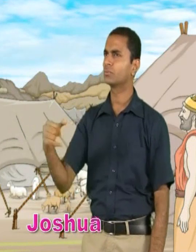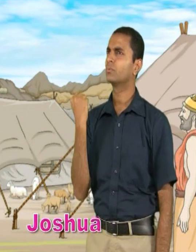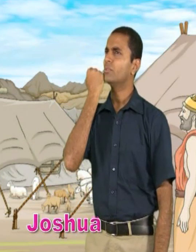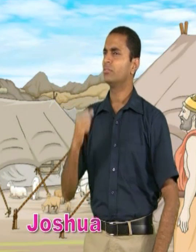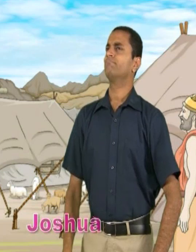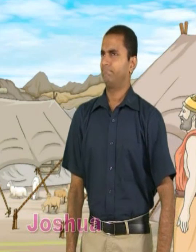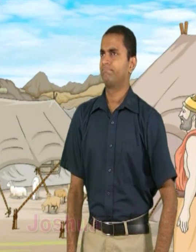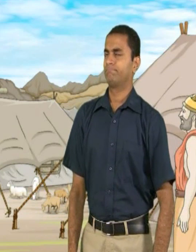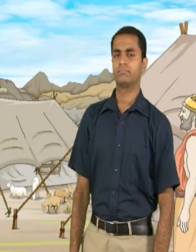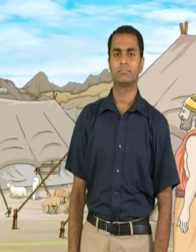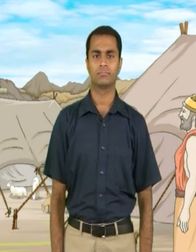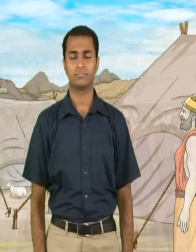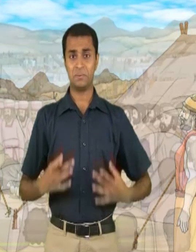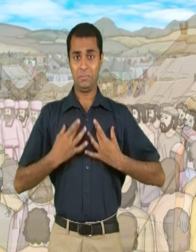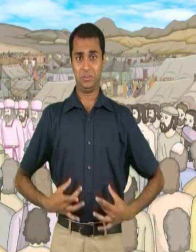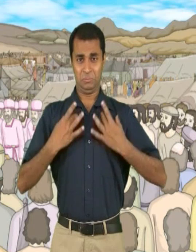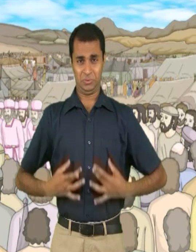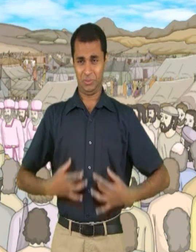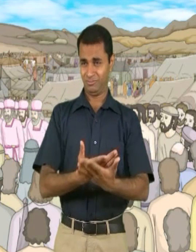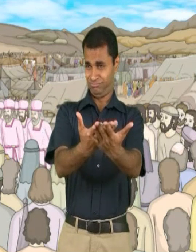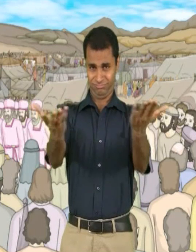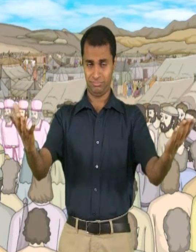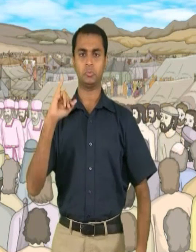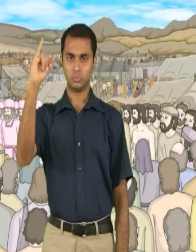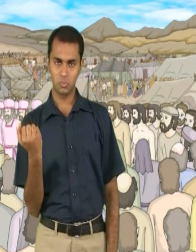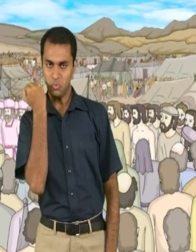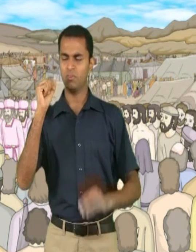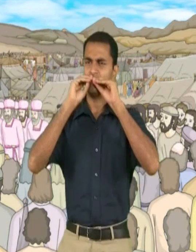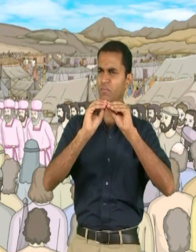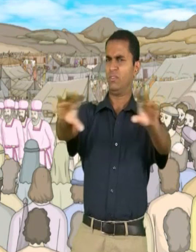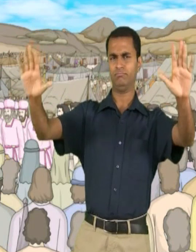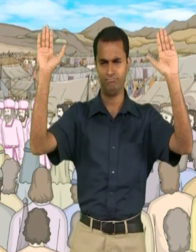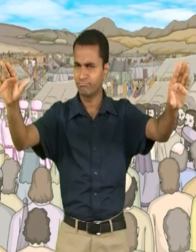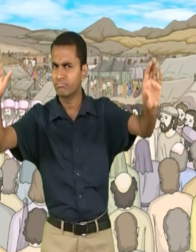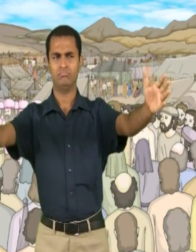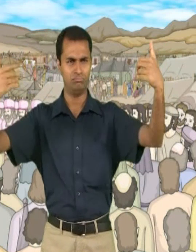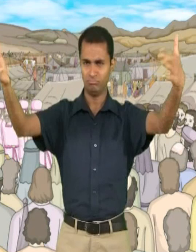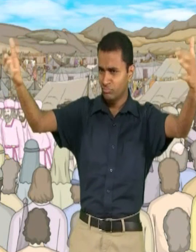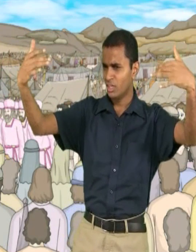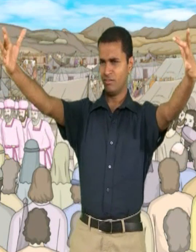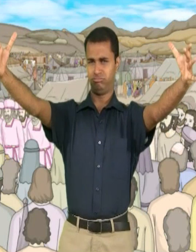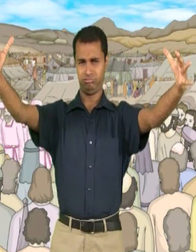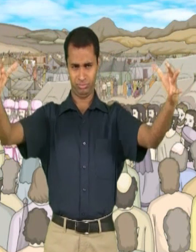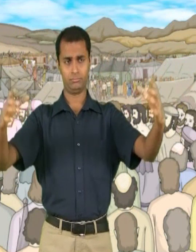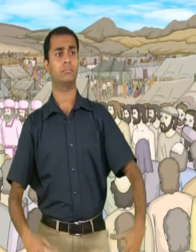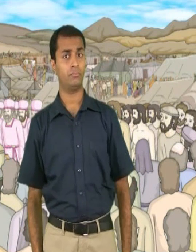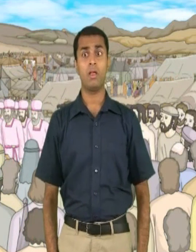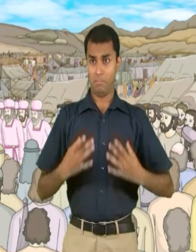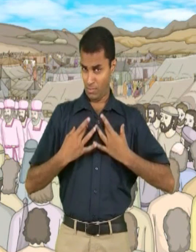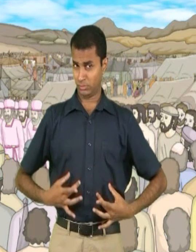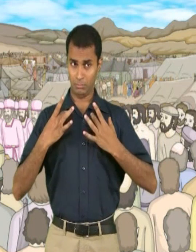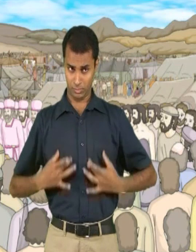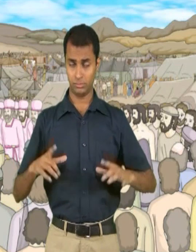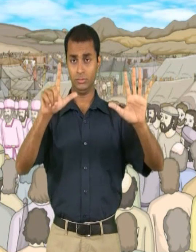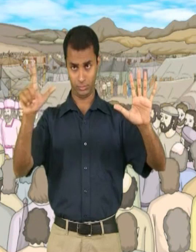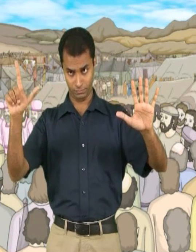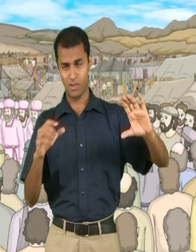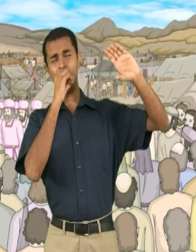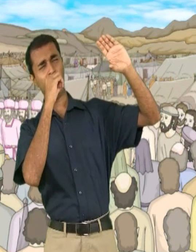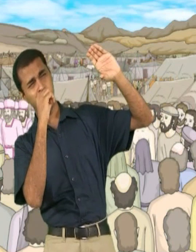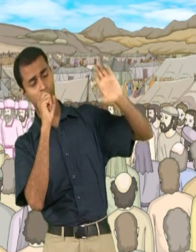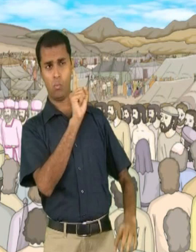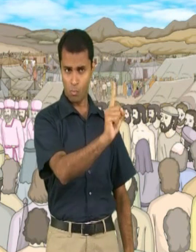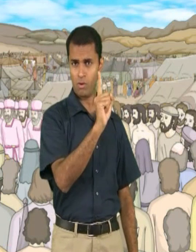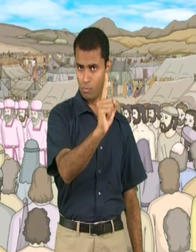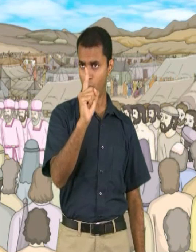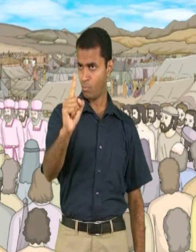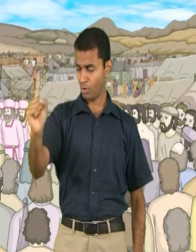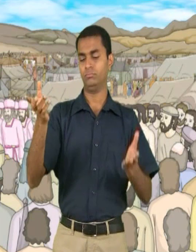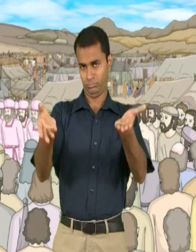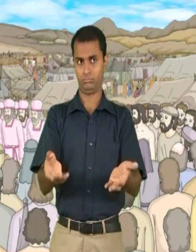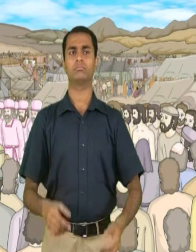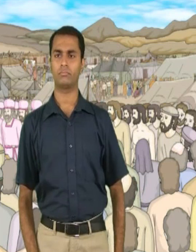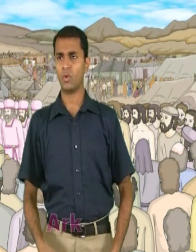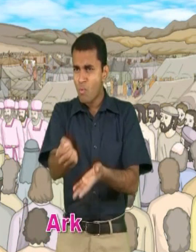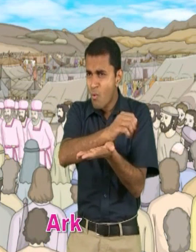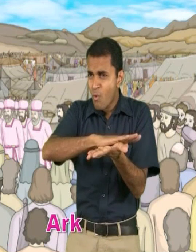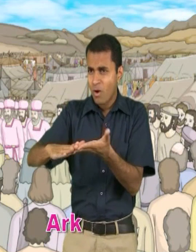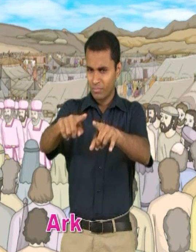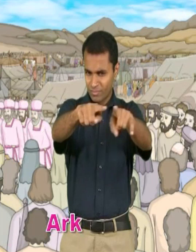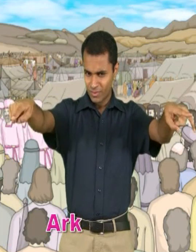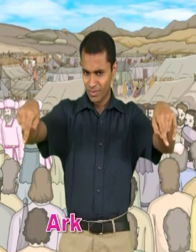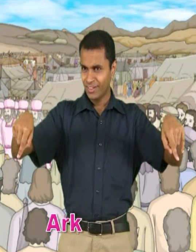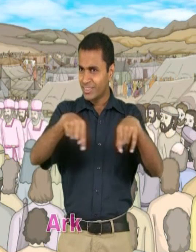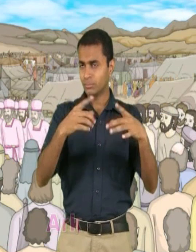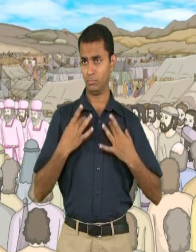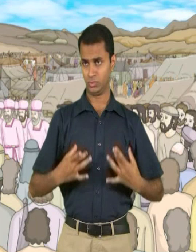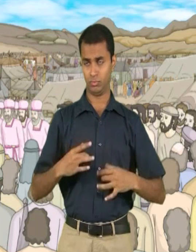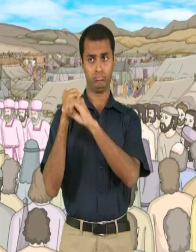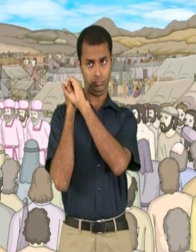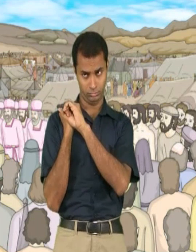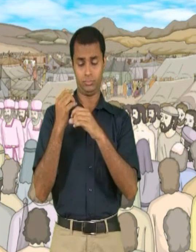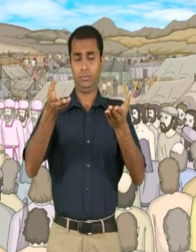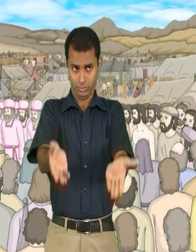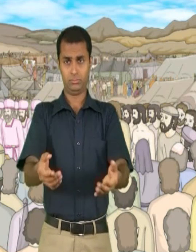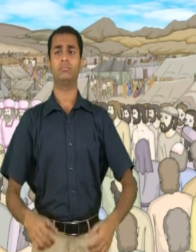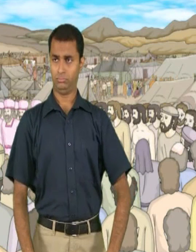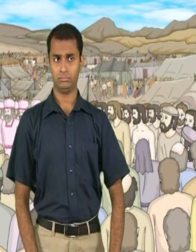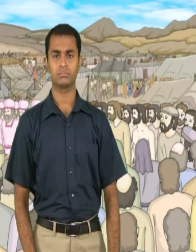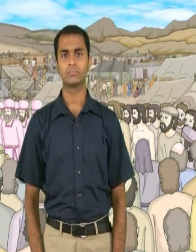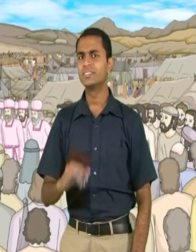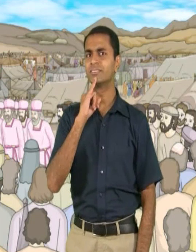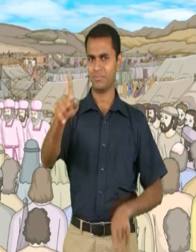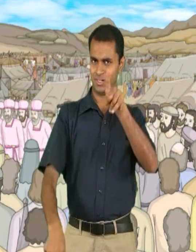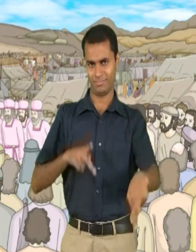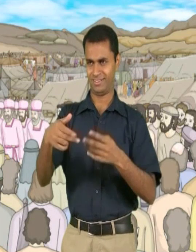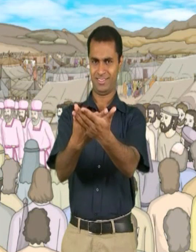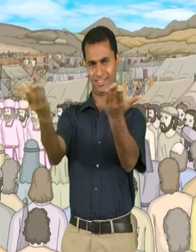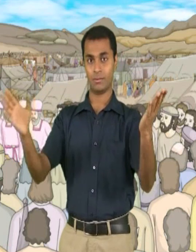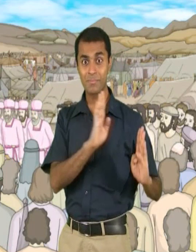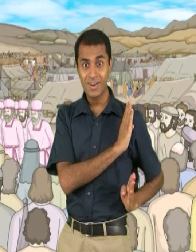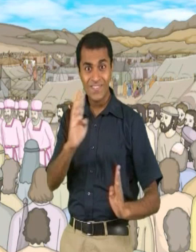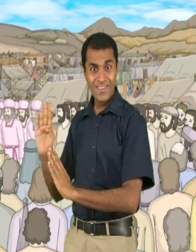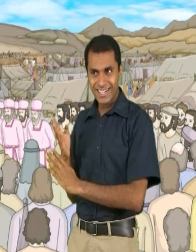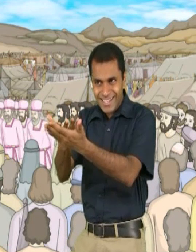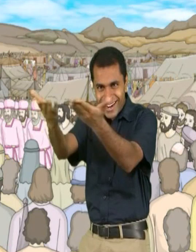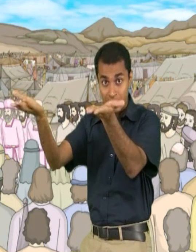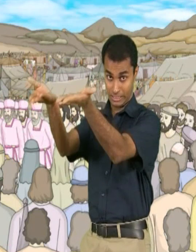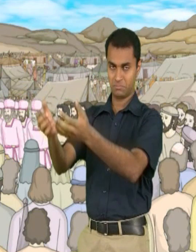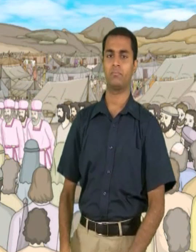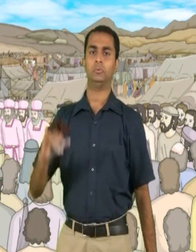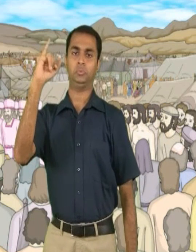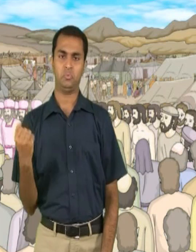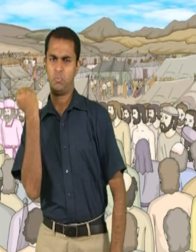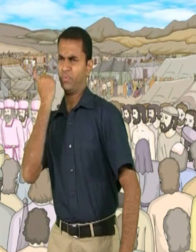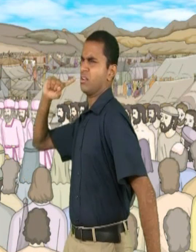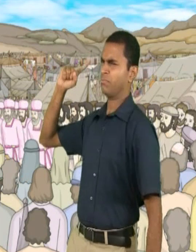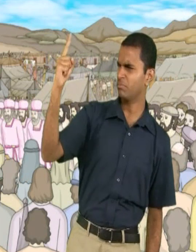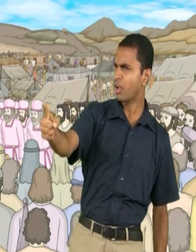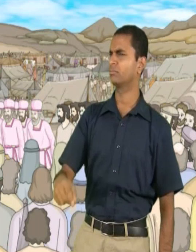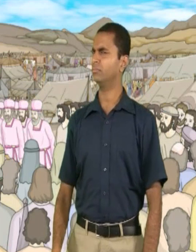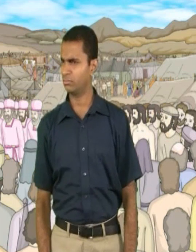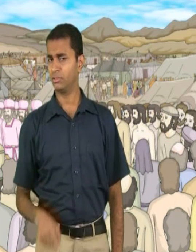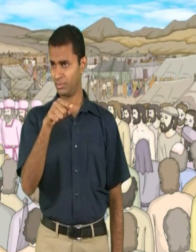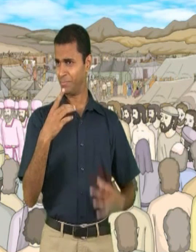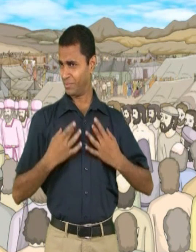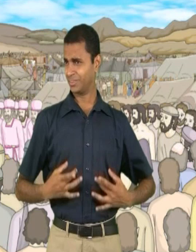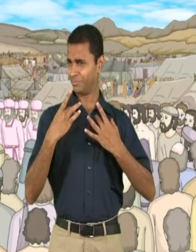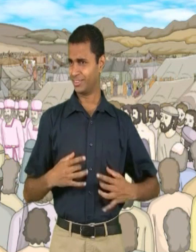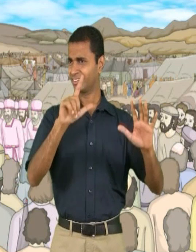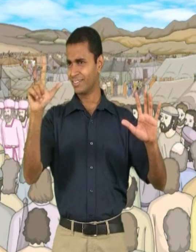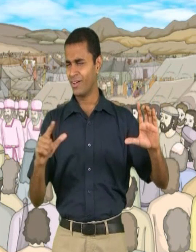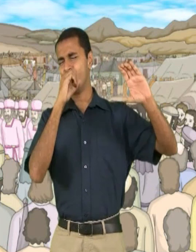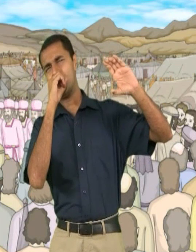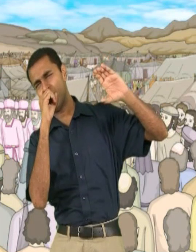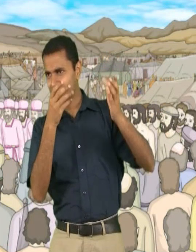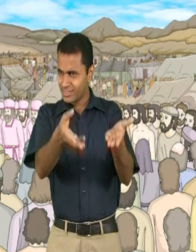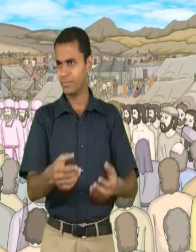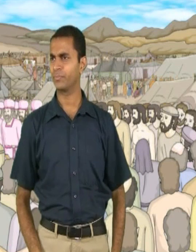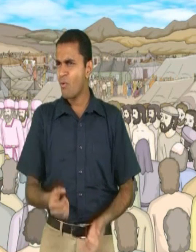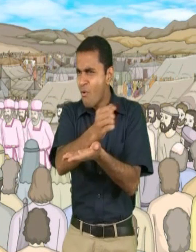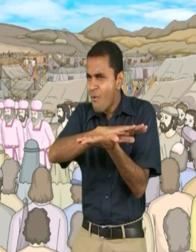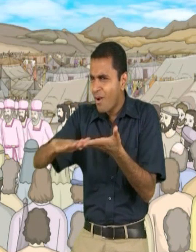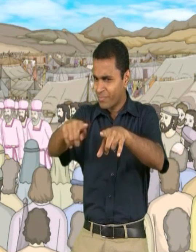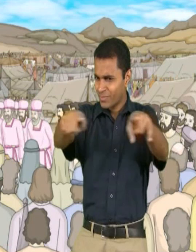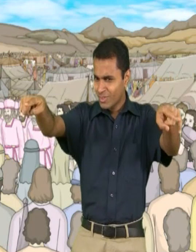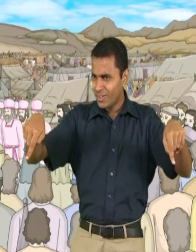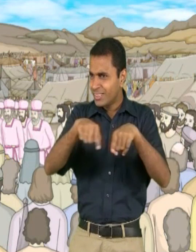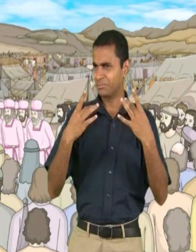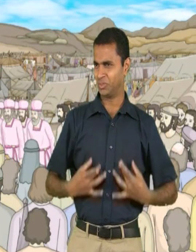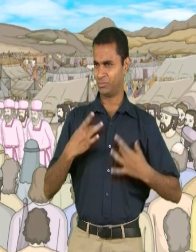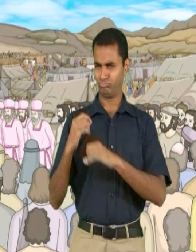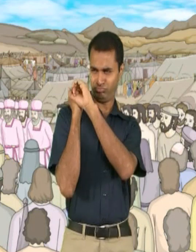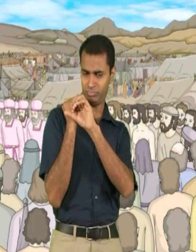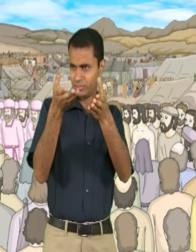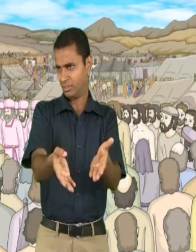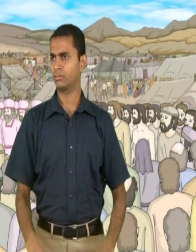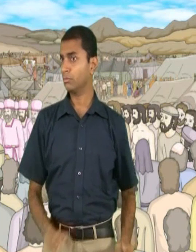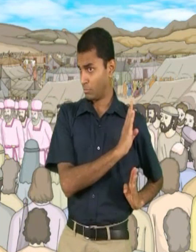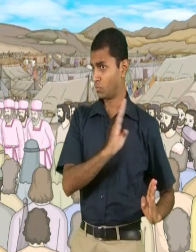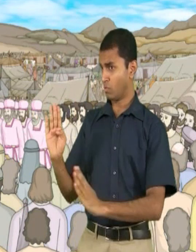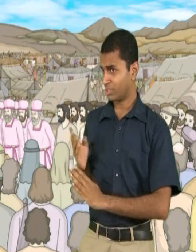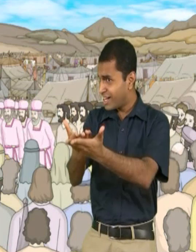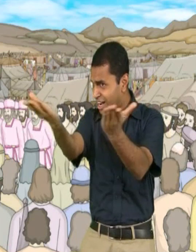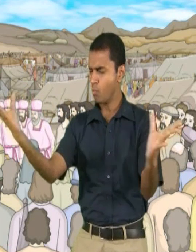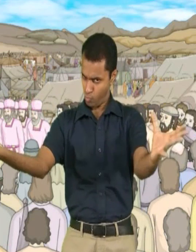Then the wall of the city will collapse and all your people will charge straight into the city.”